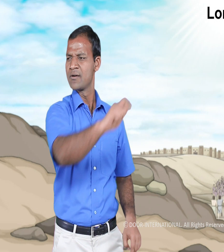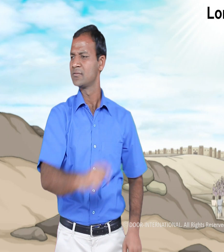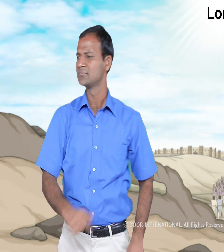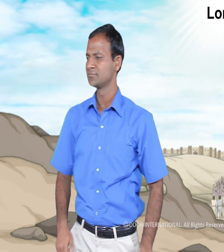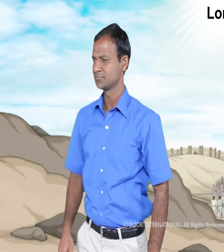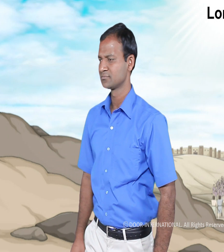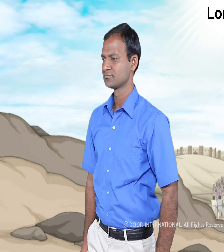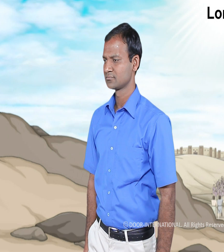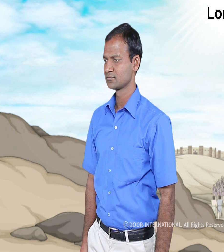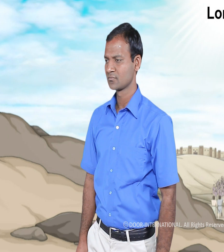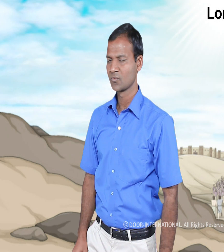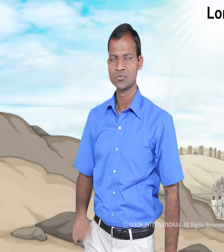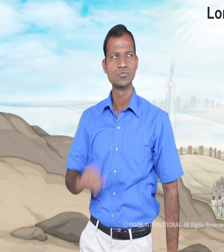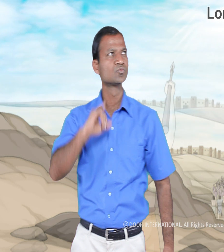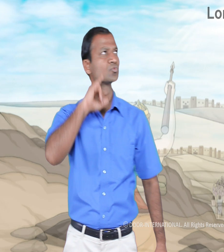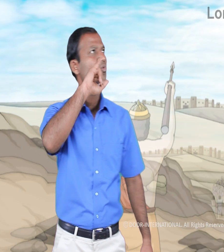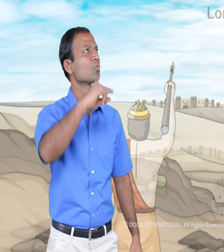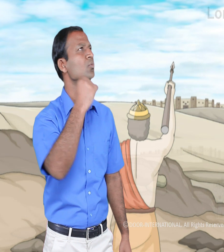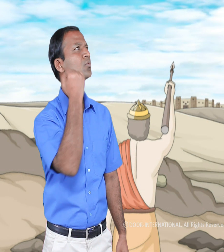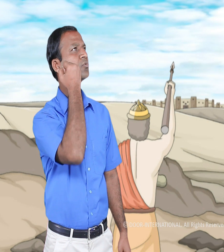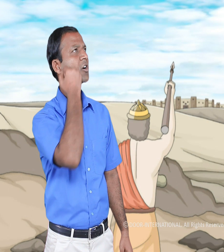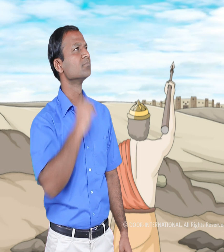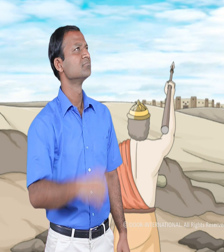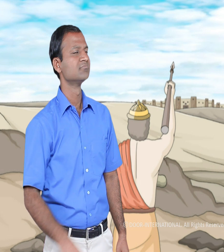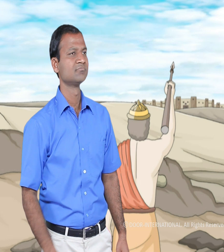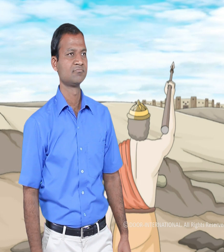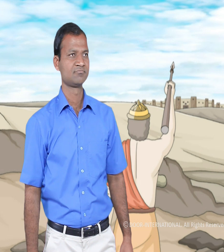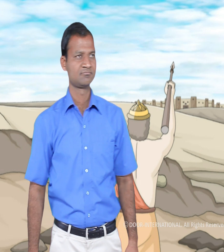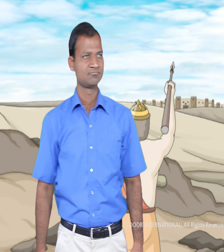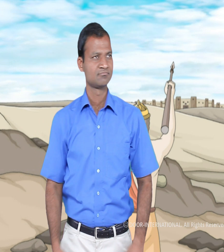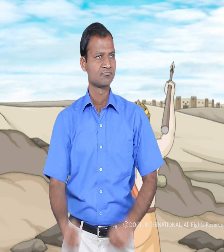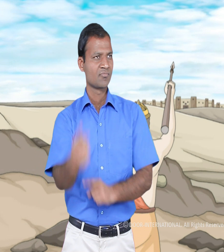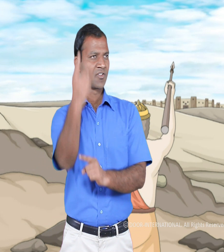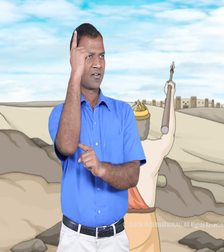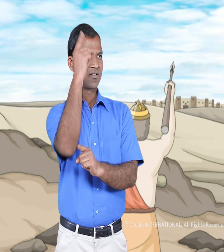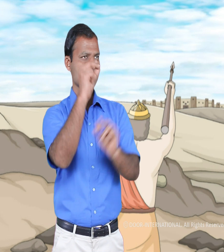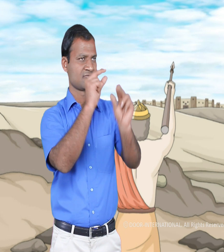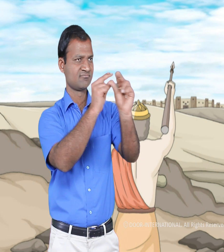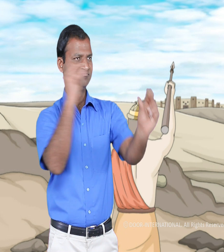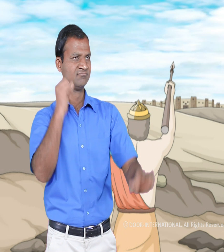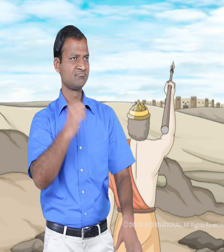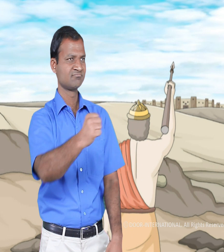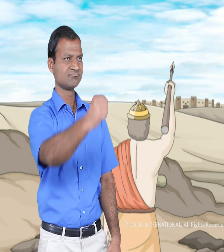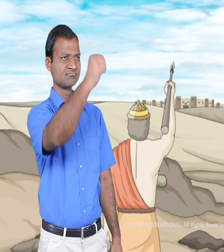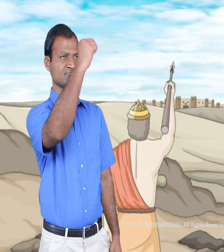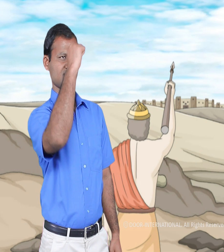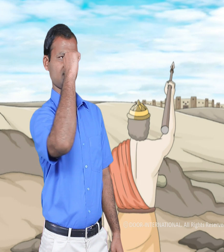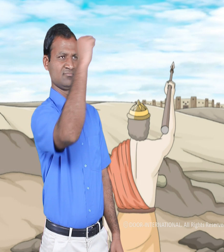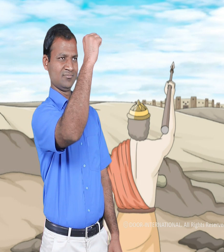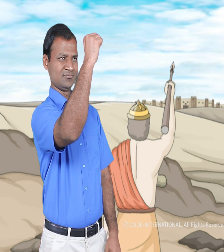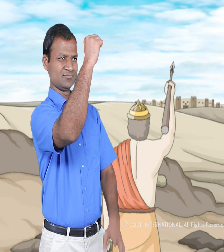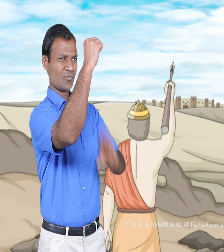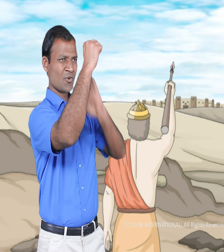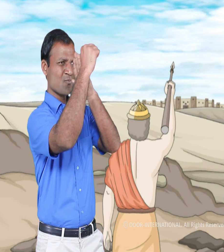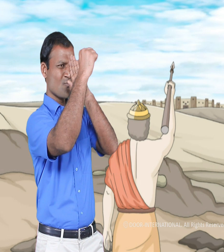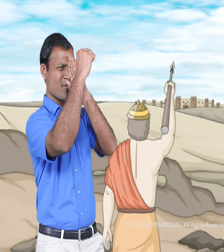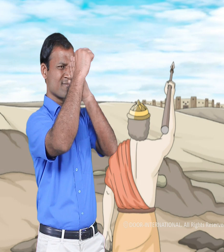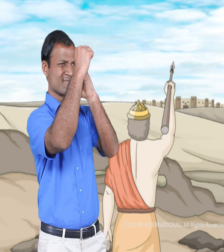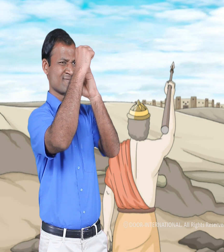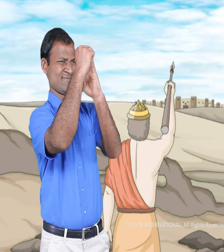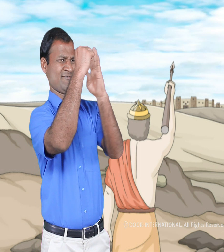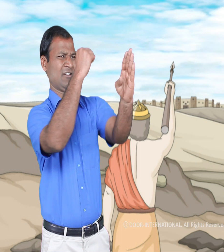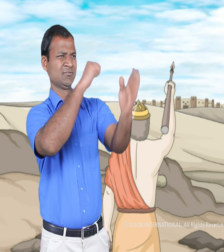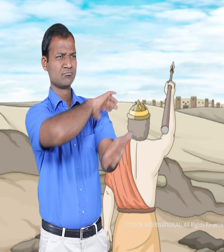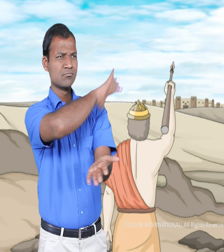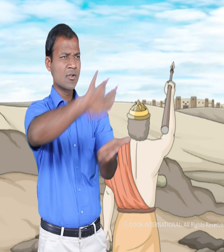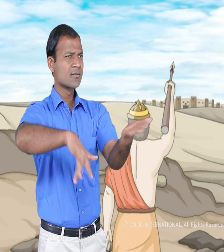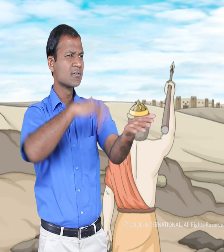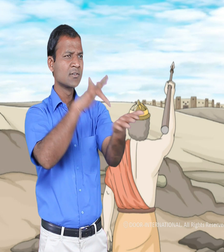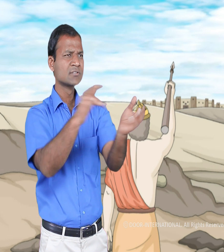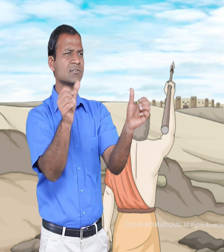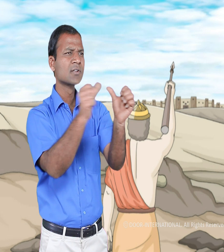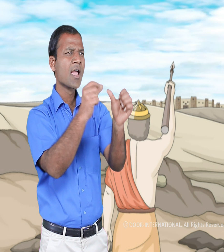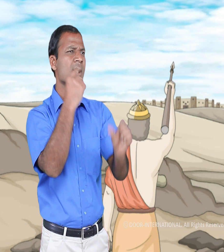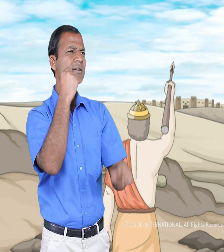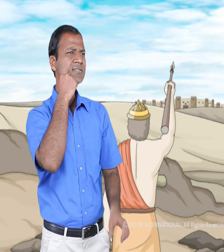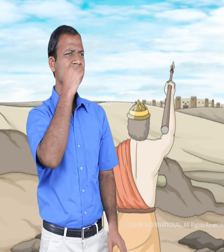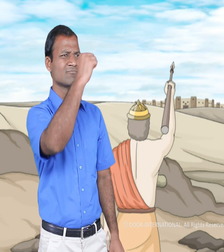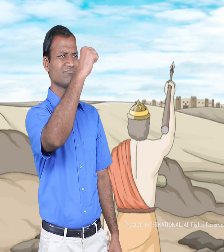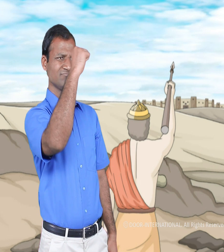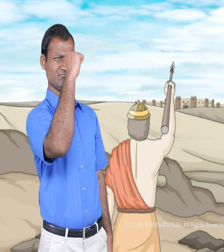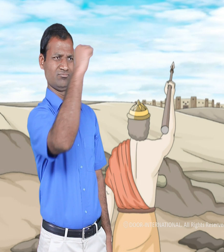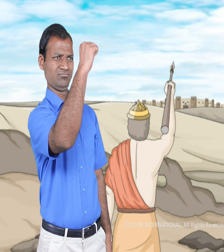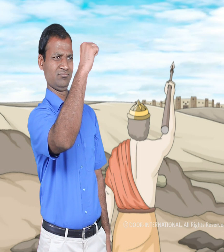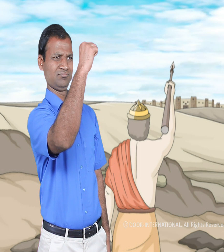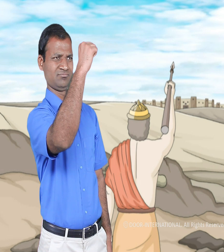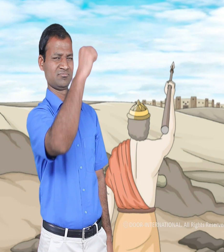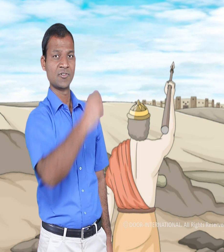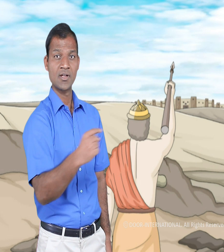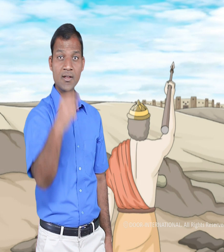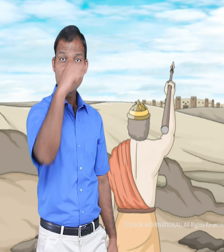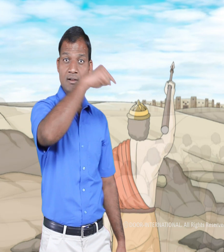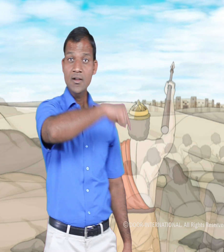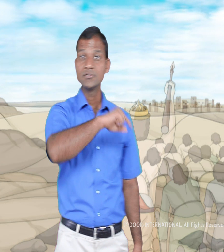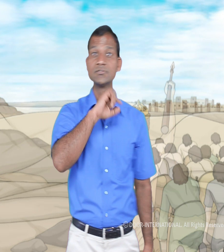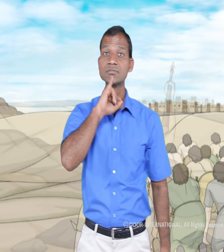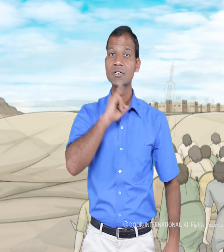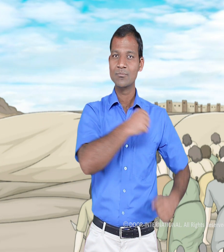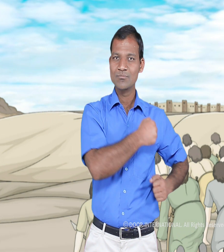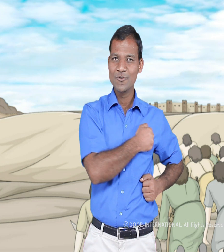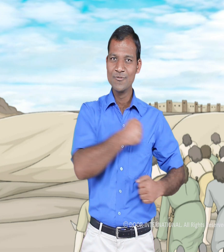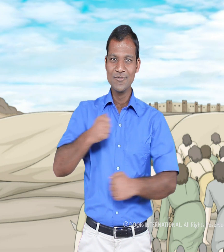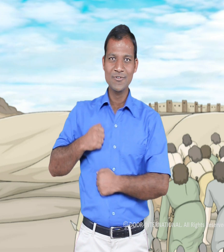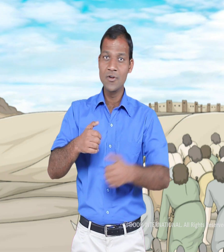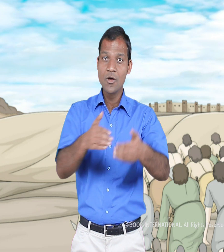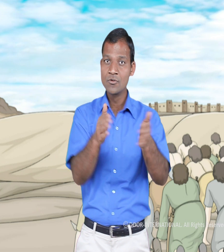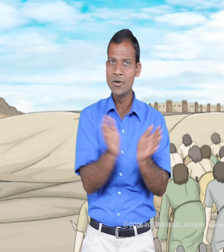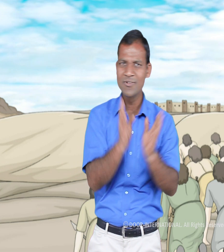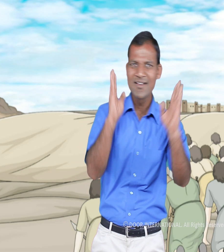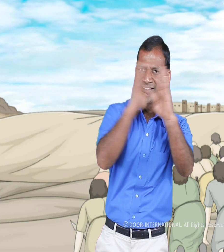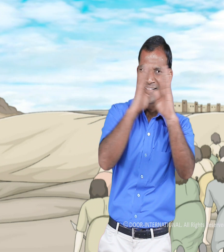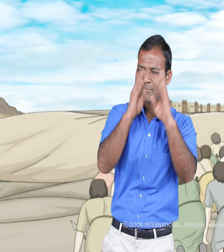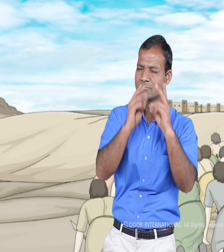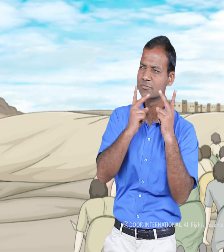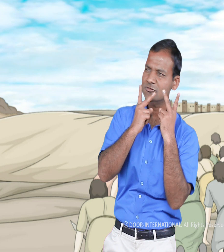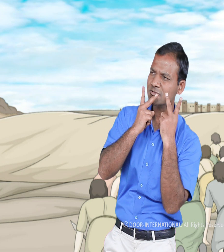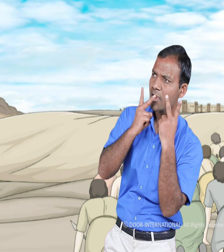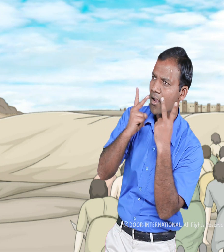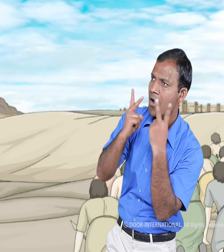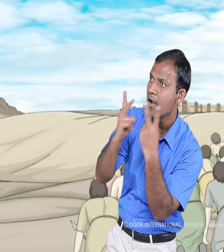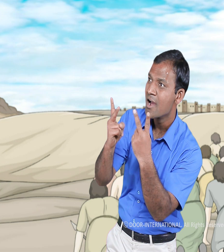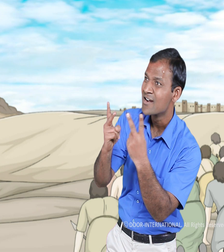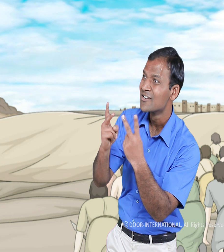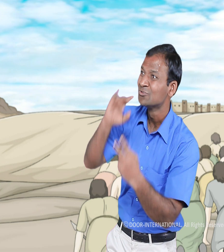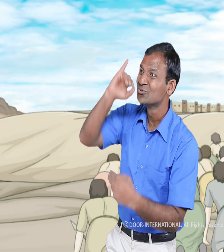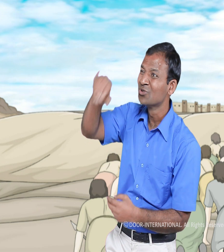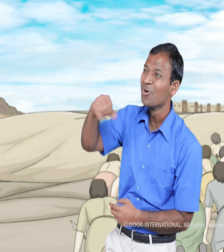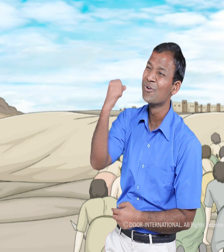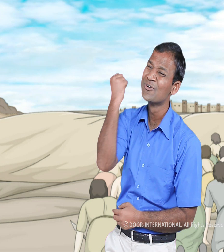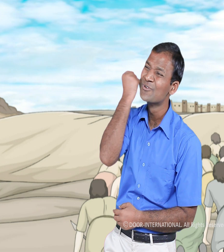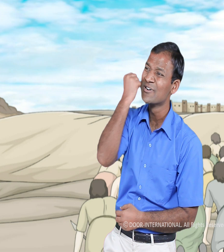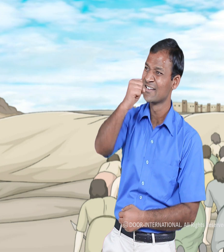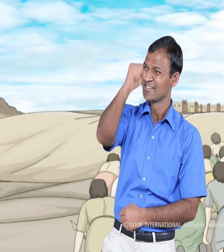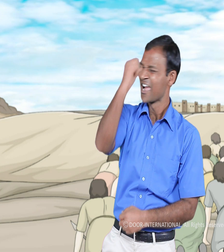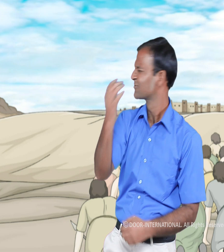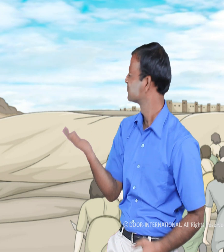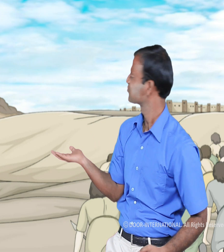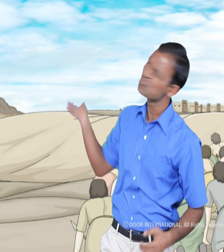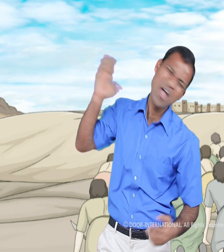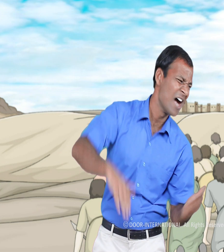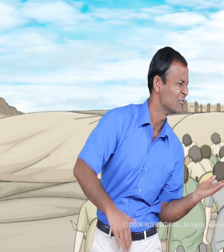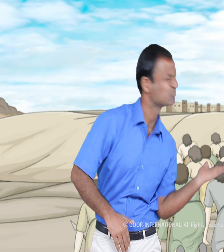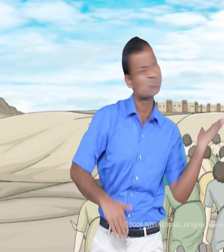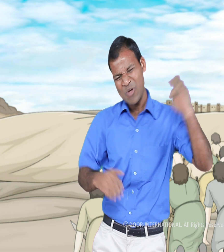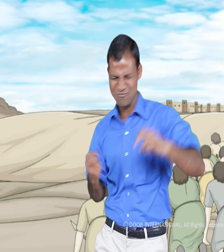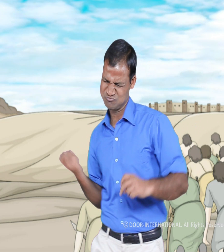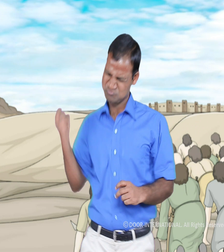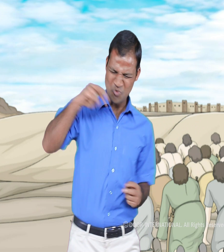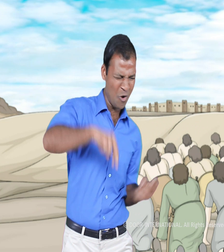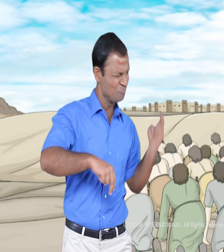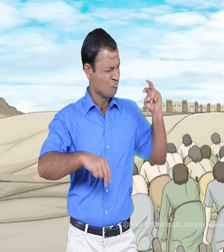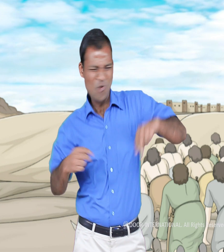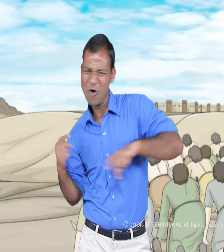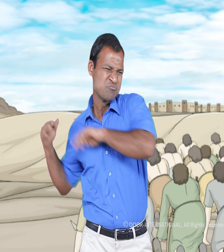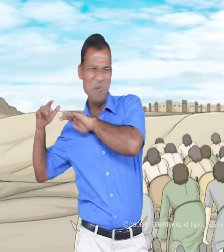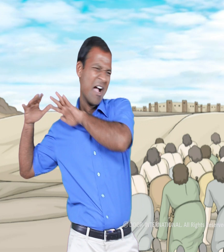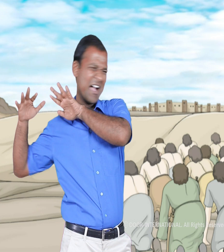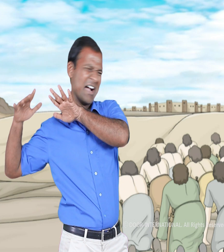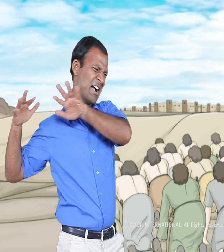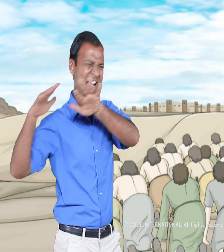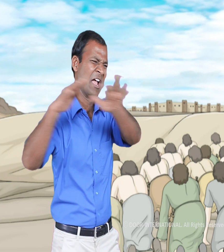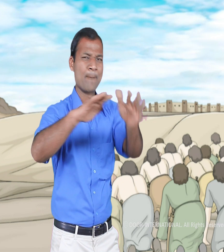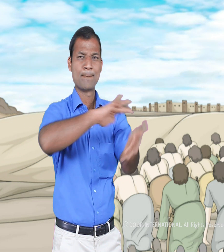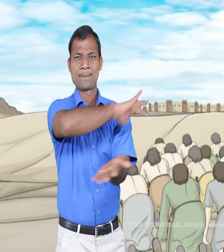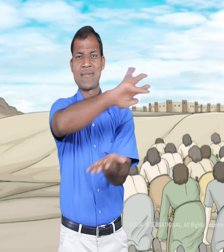So Joshua held out his battle lance toward Ai, and as soon as he did so, the men in ambush rose quickly from their position.